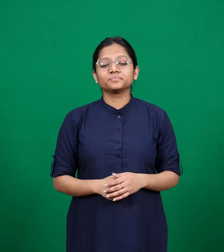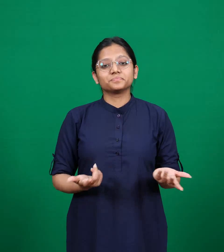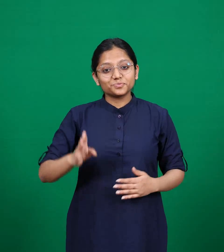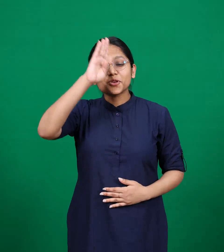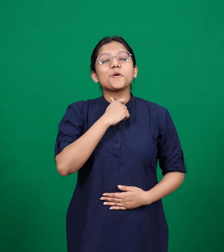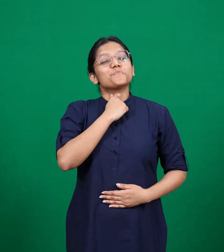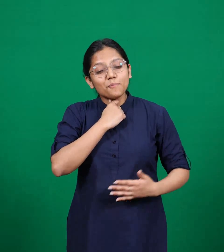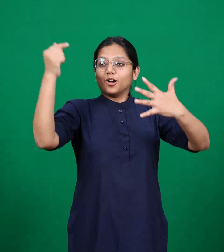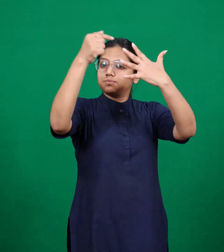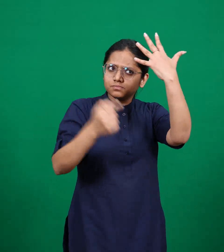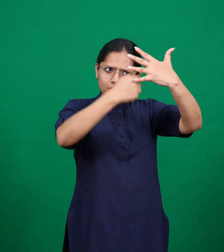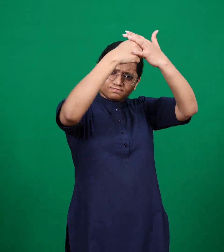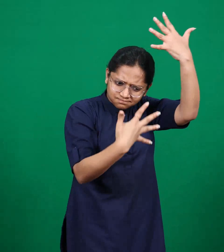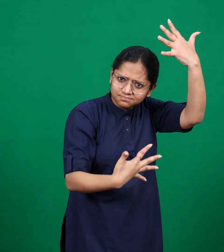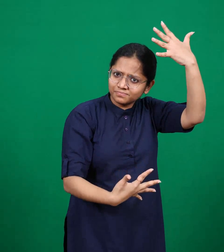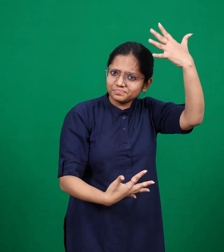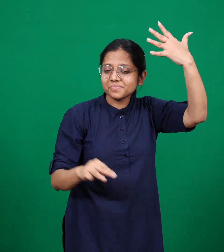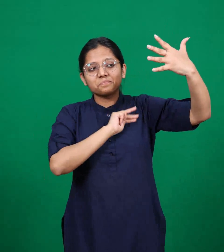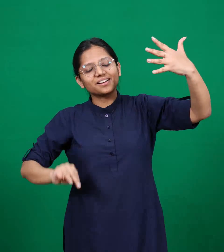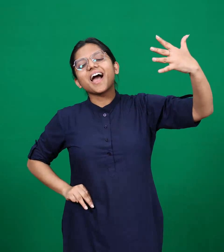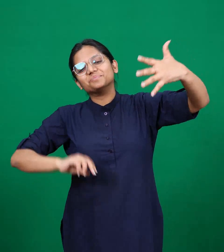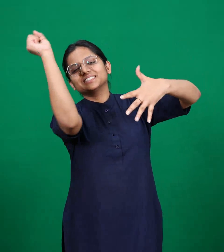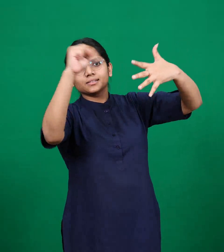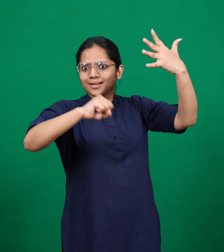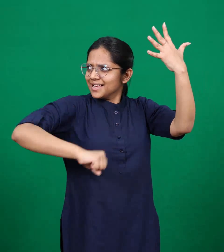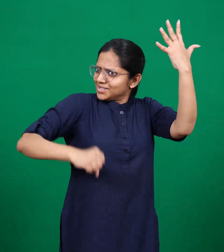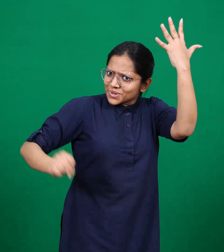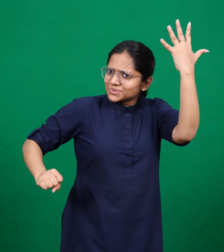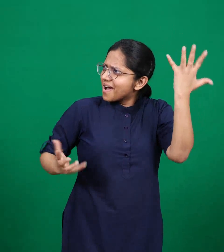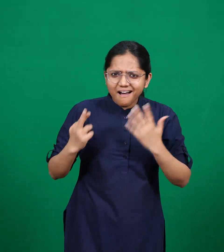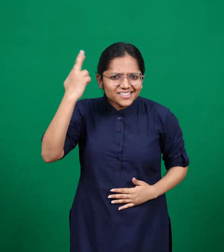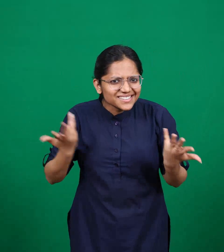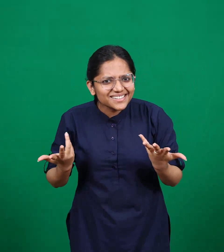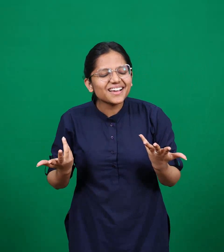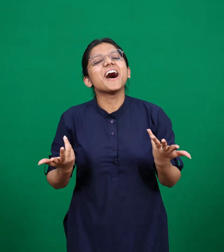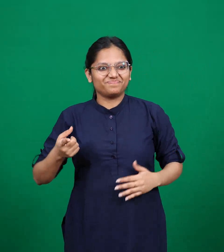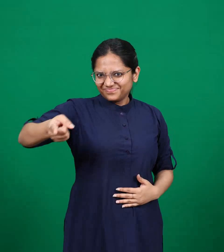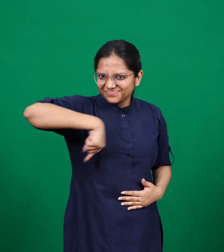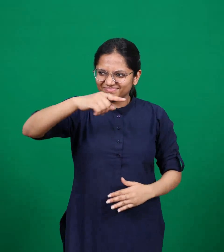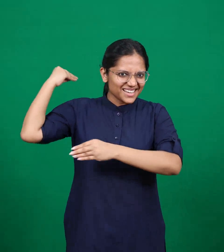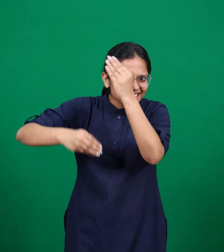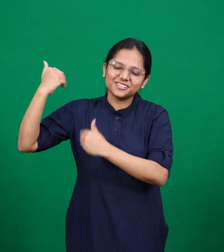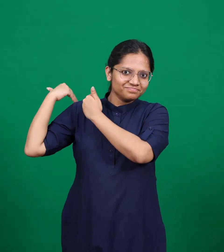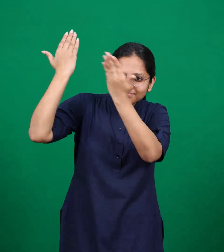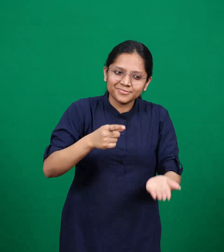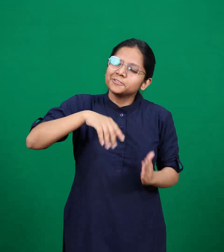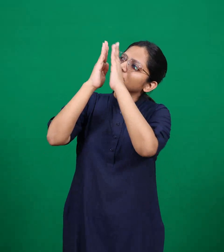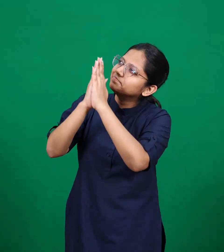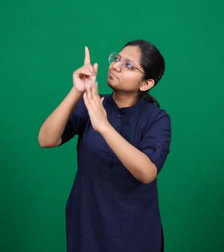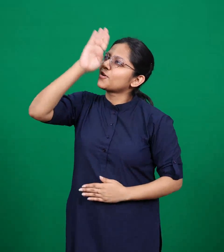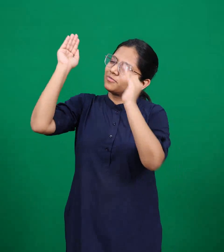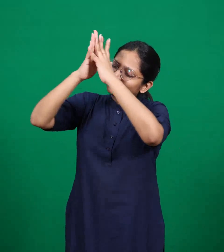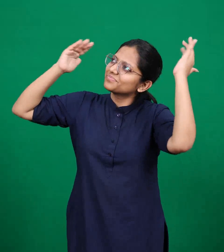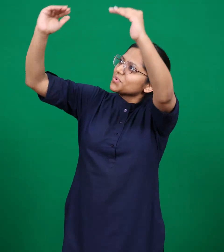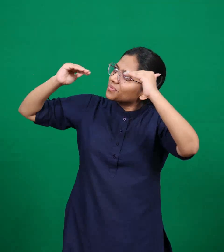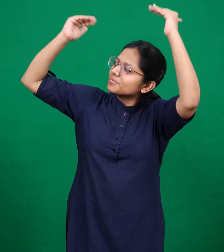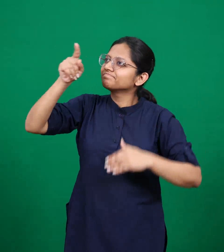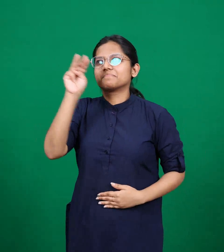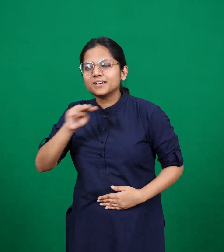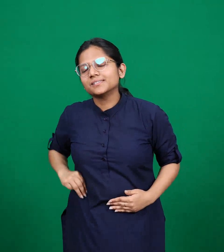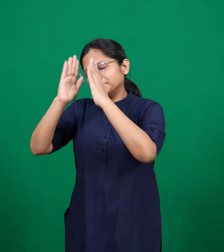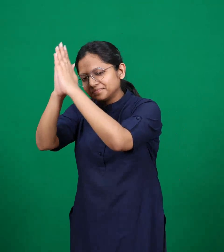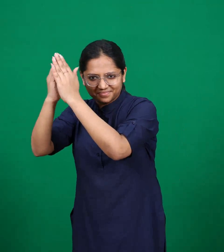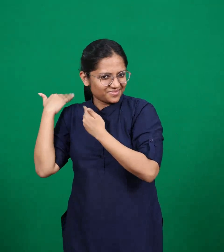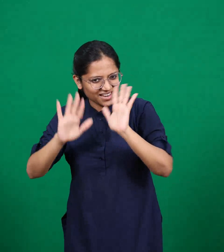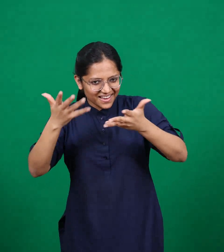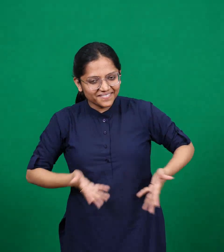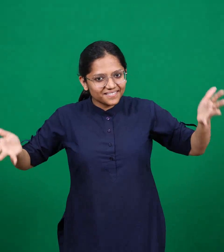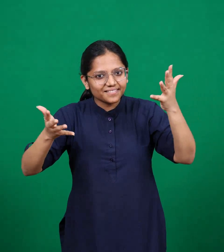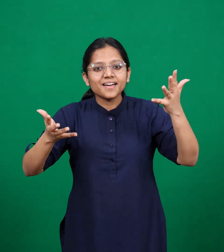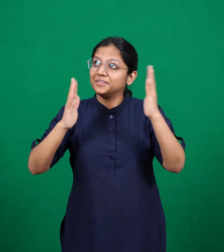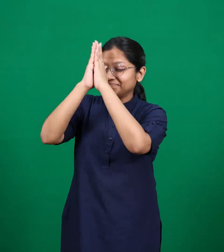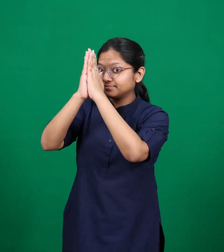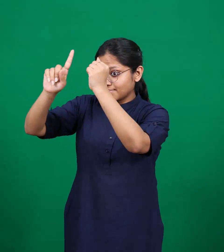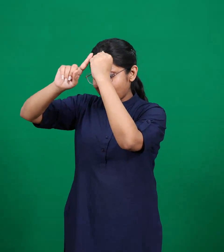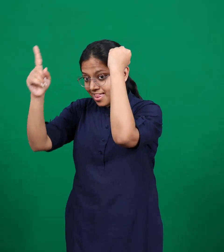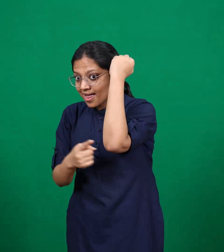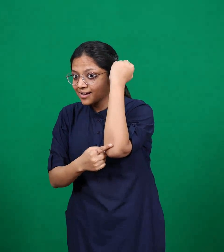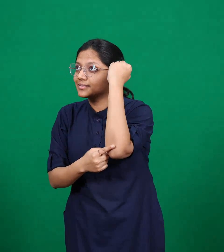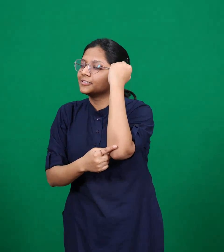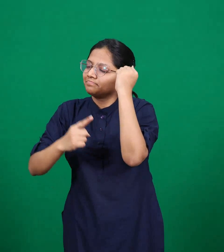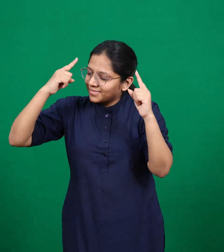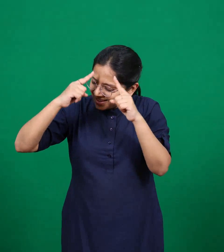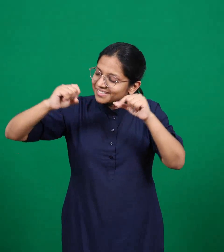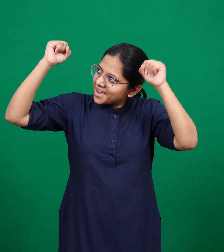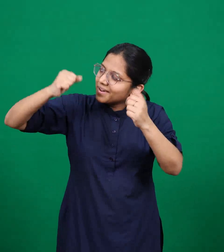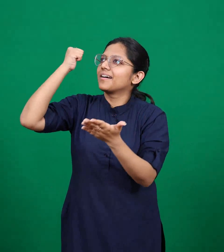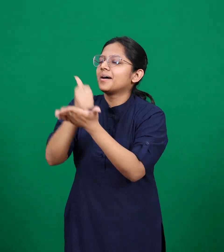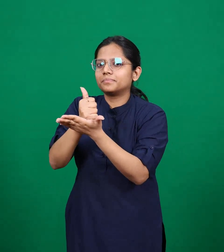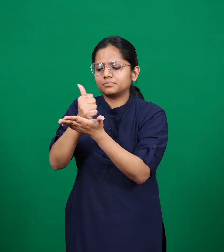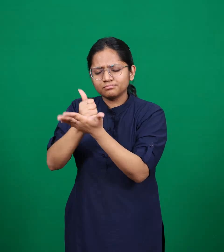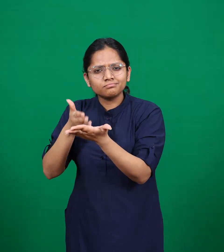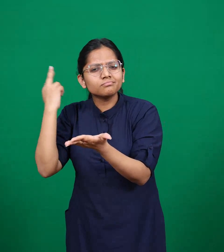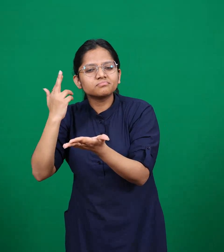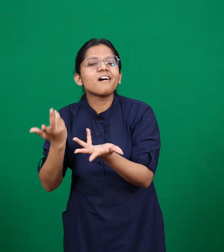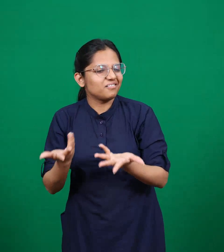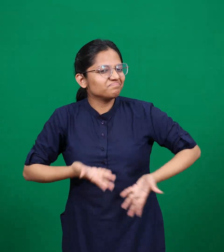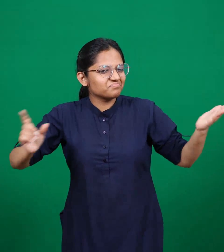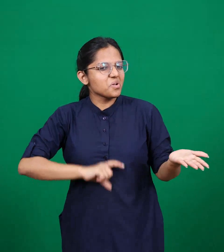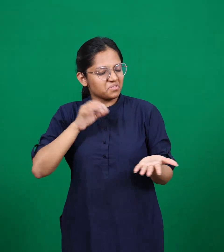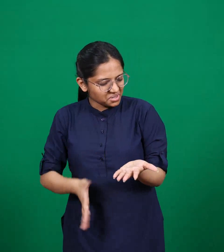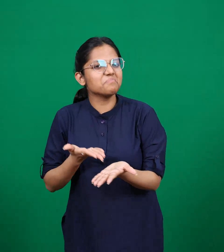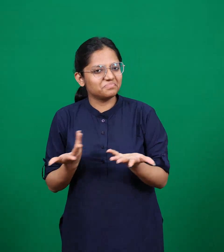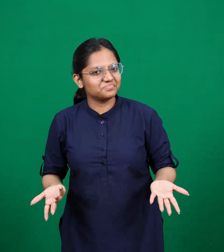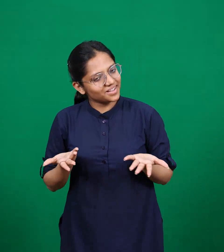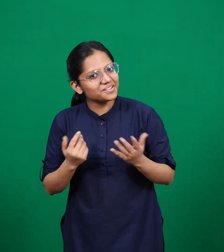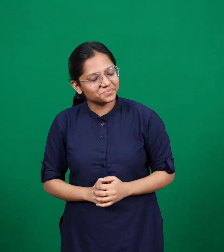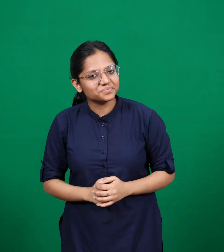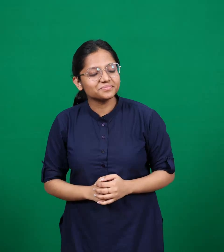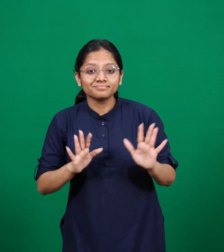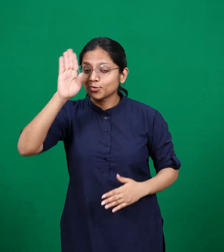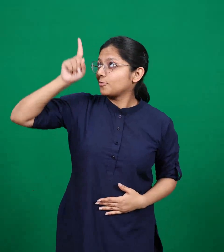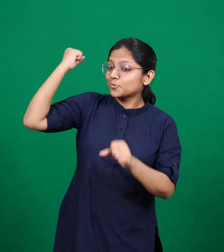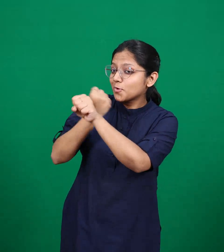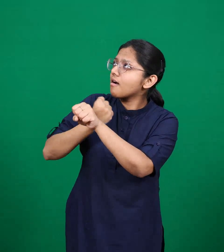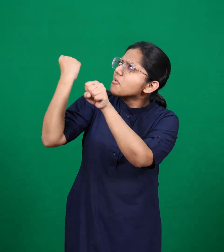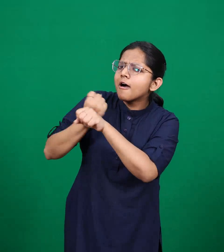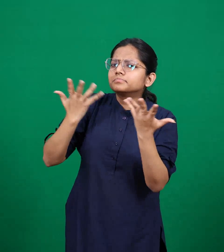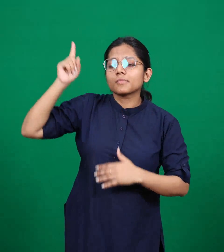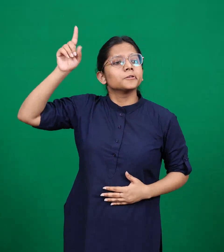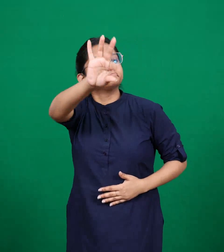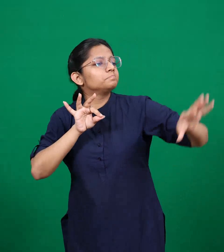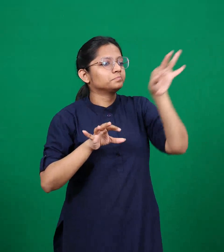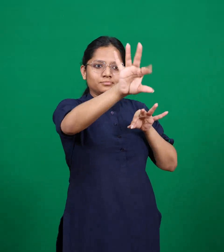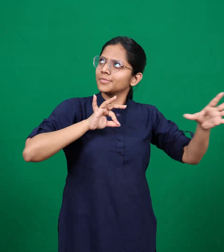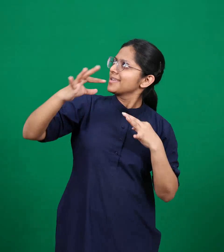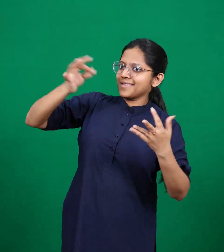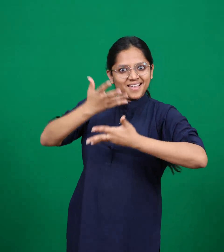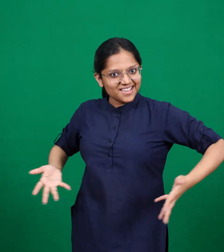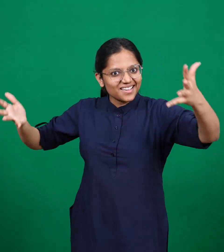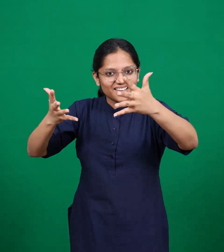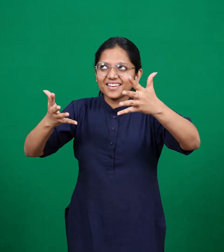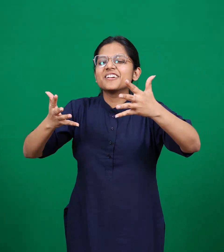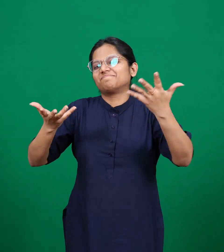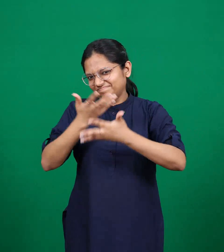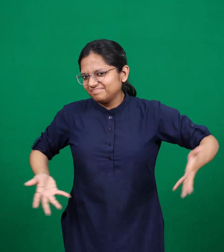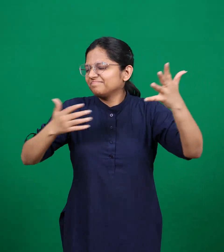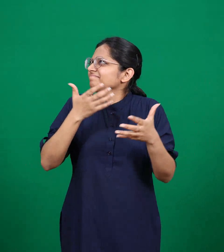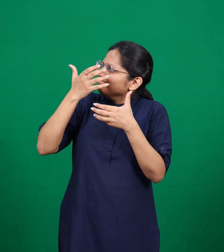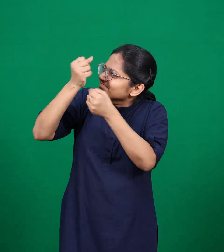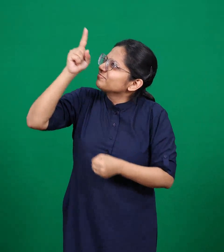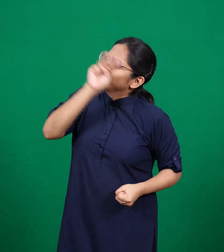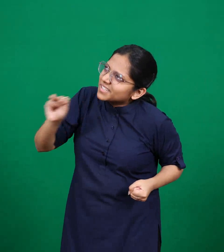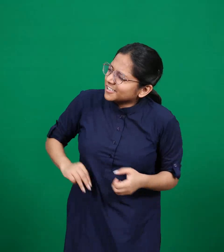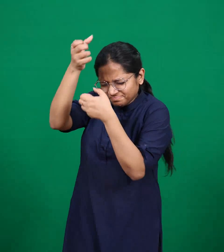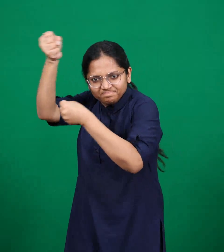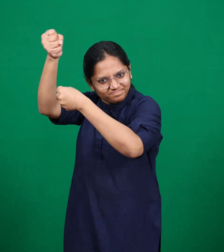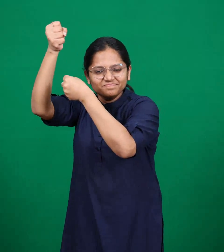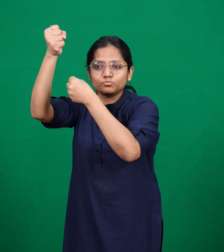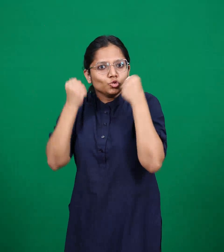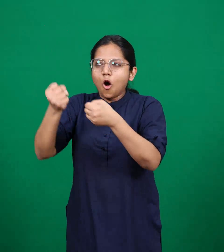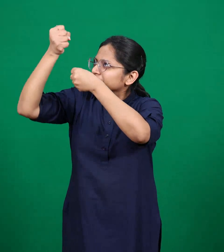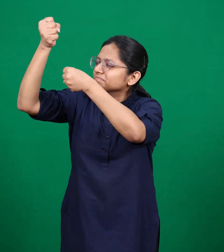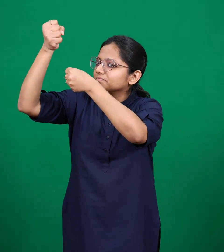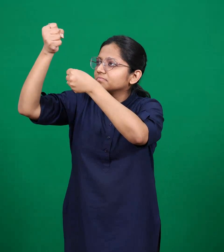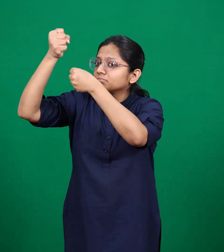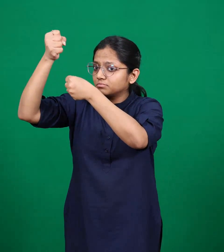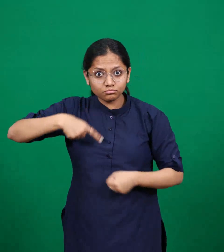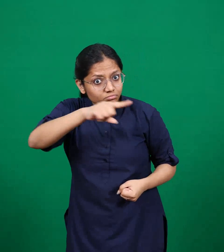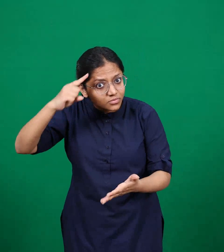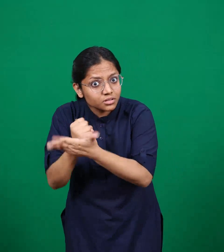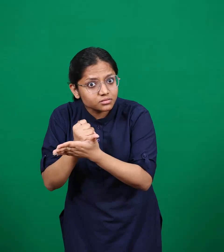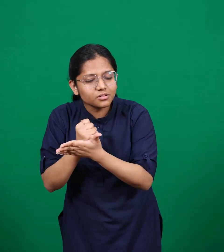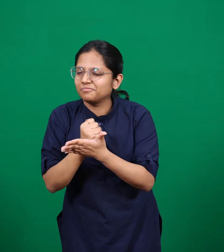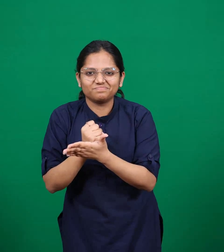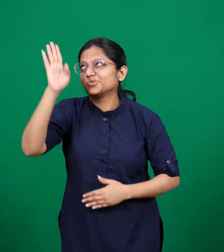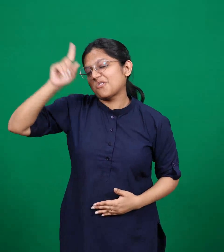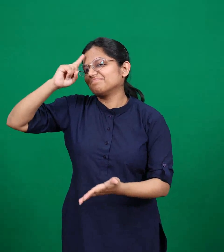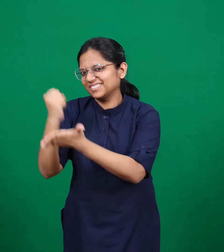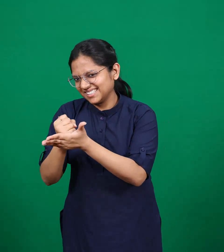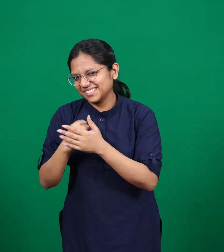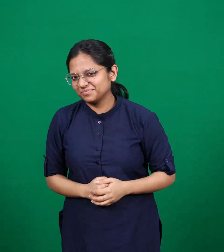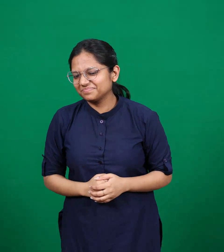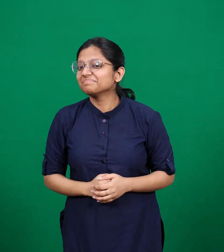For all the promises of God are " Yes" in Christ. And so through Him, our "Amen" is spoken to the glory of God. Now it is God who establishes both us and you in Christ.